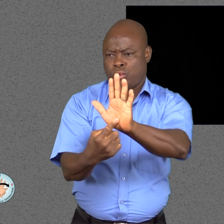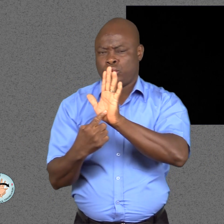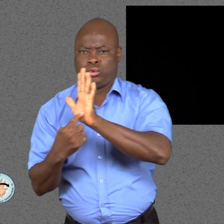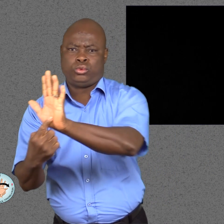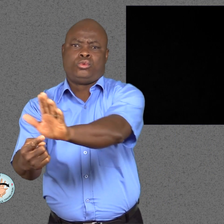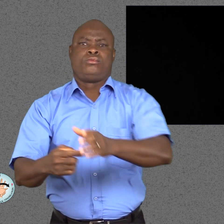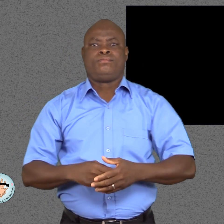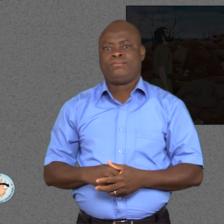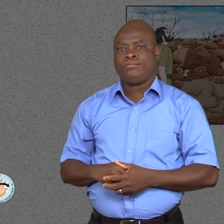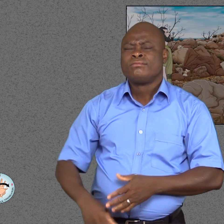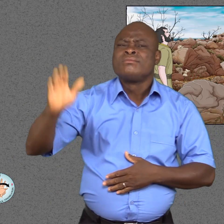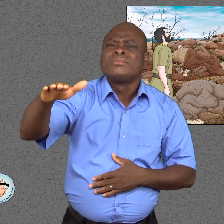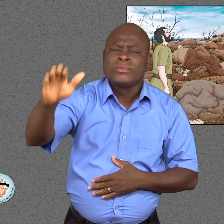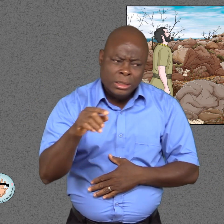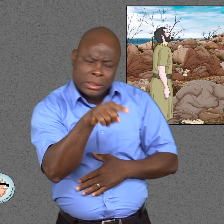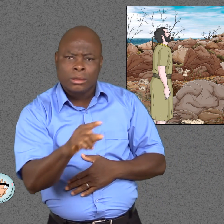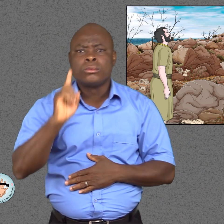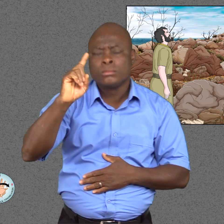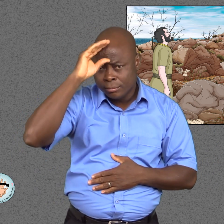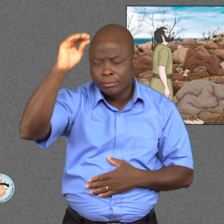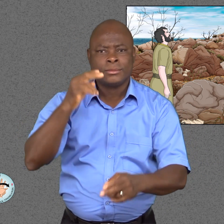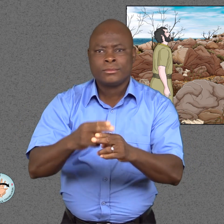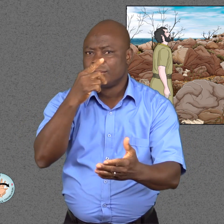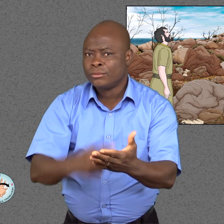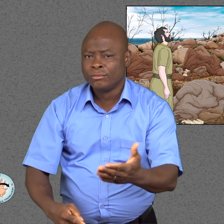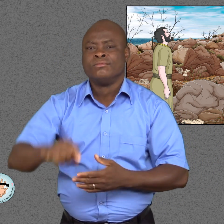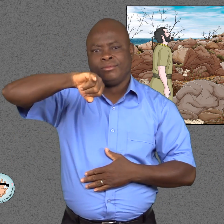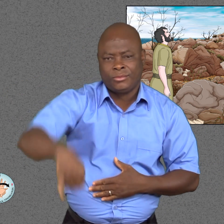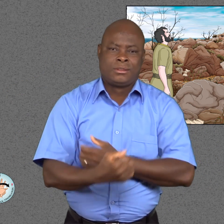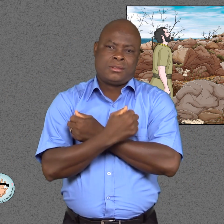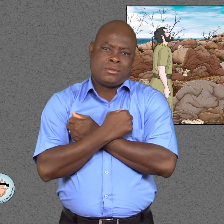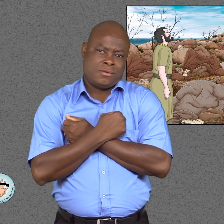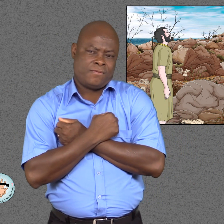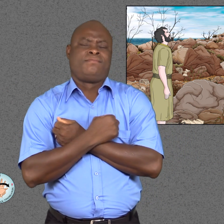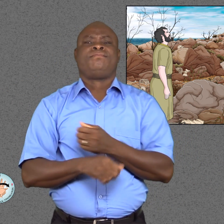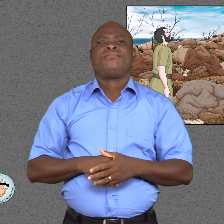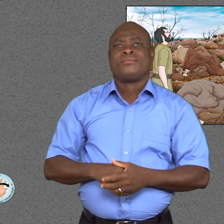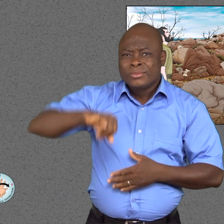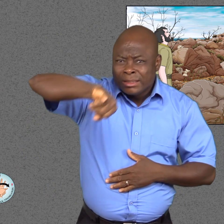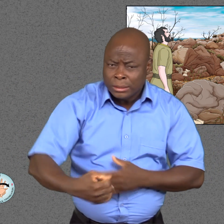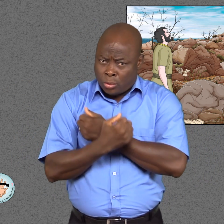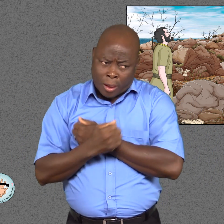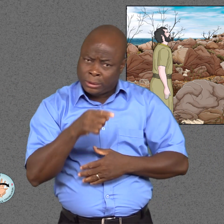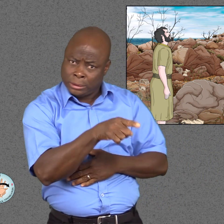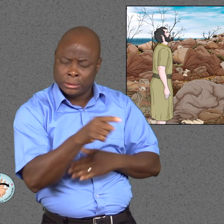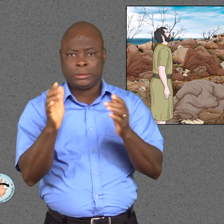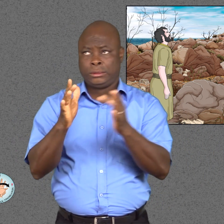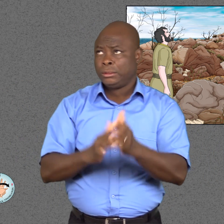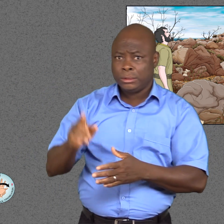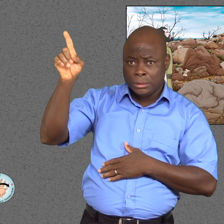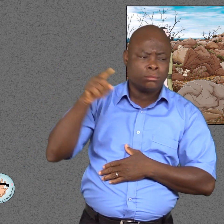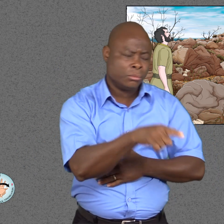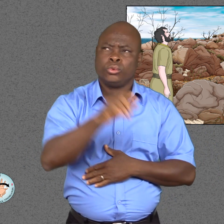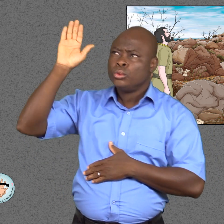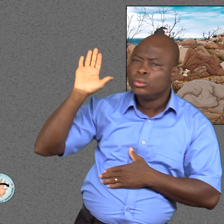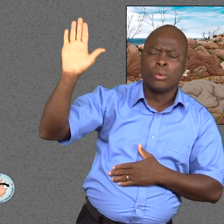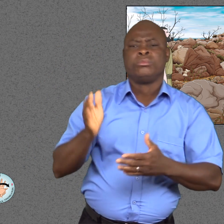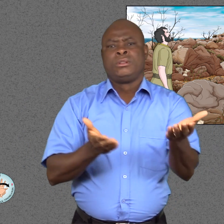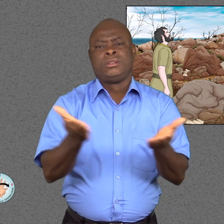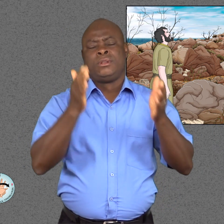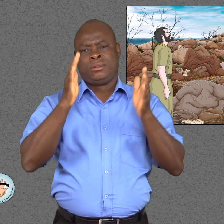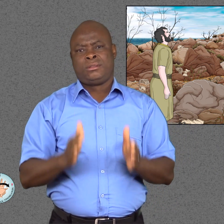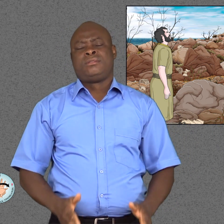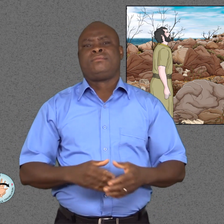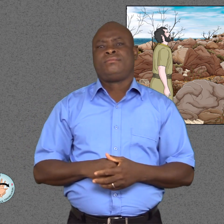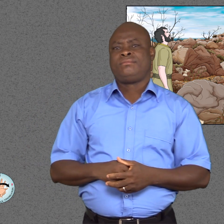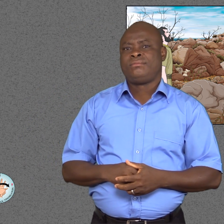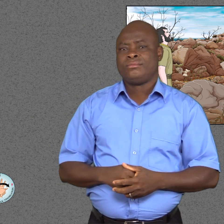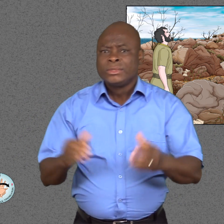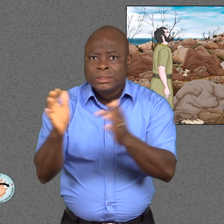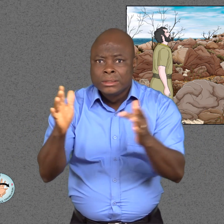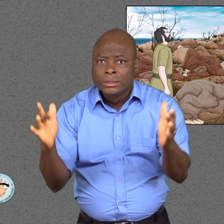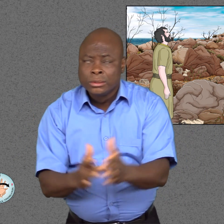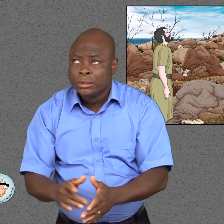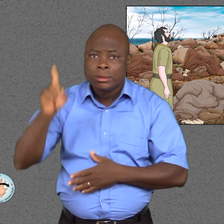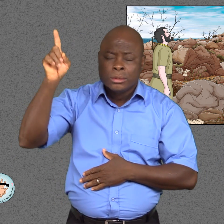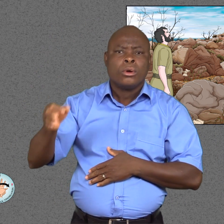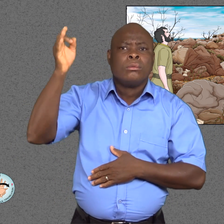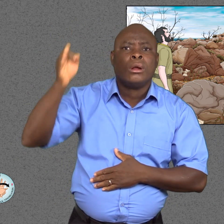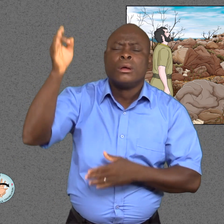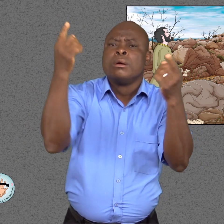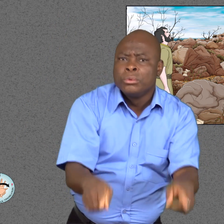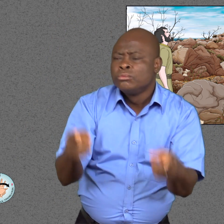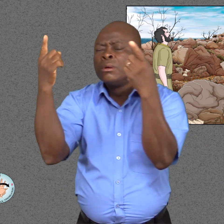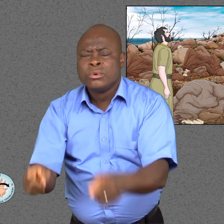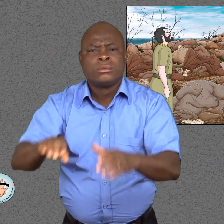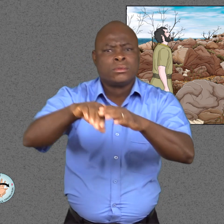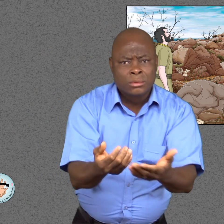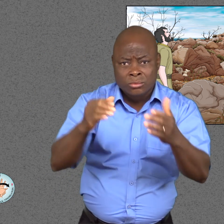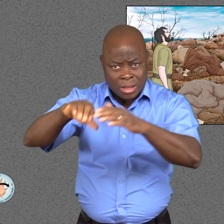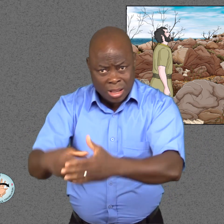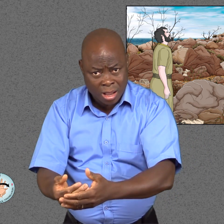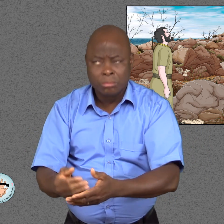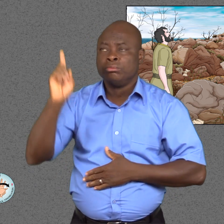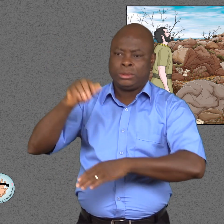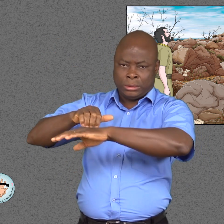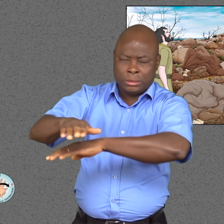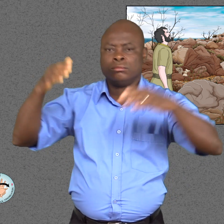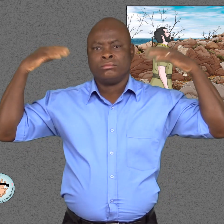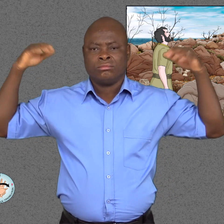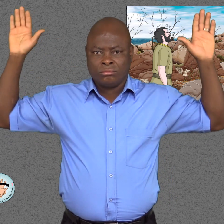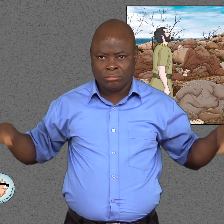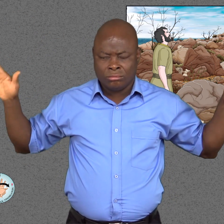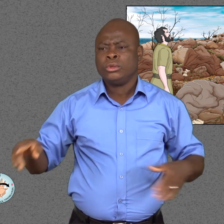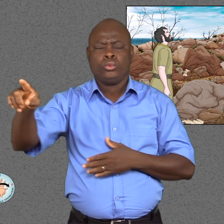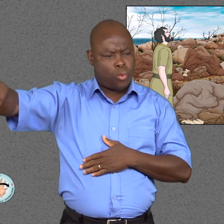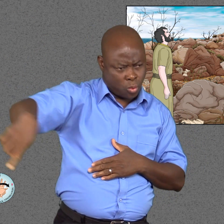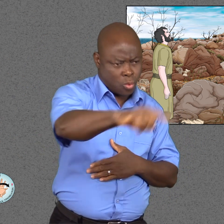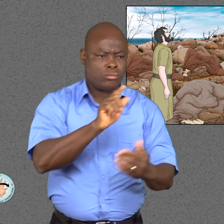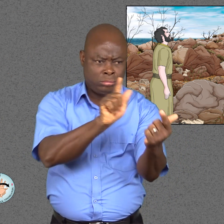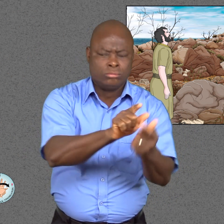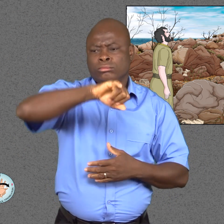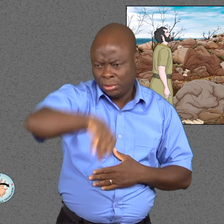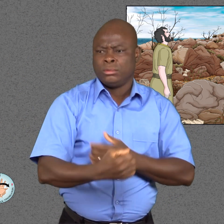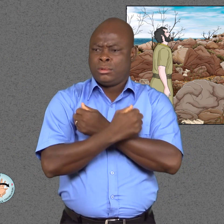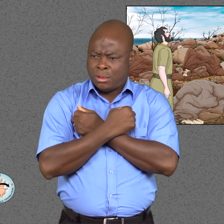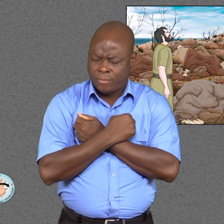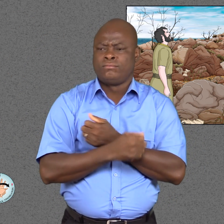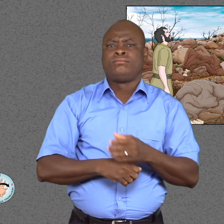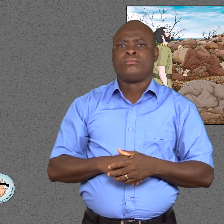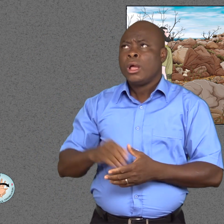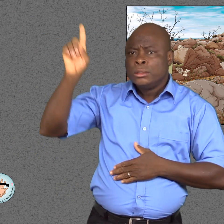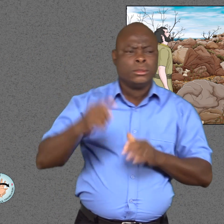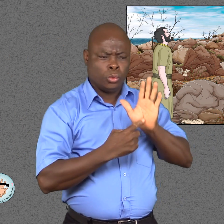He made it known by sending His angel to His servant John, who testifies to everything he saw.